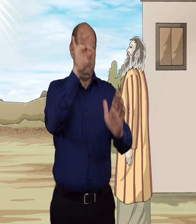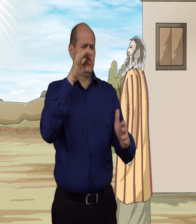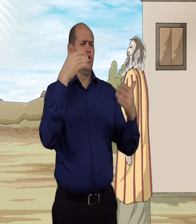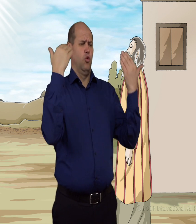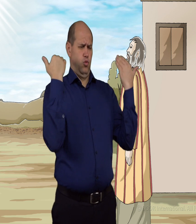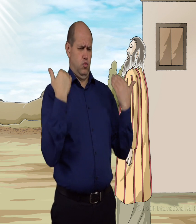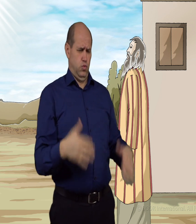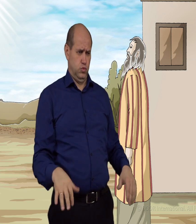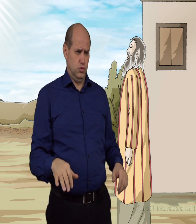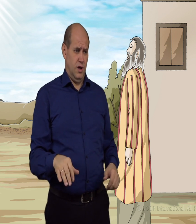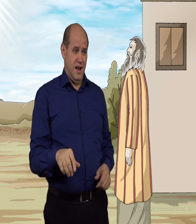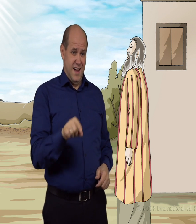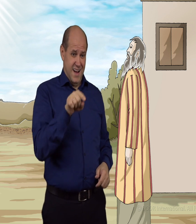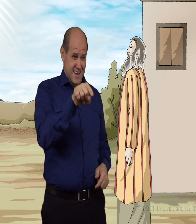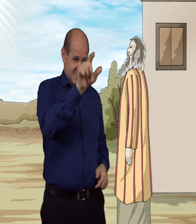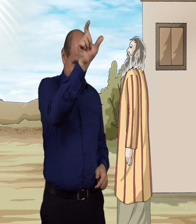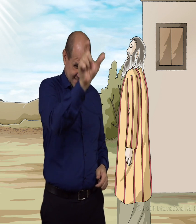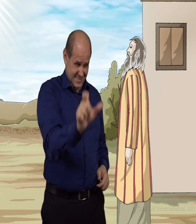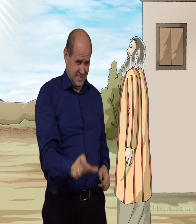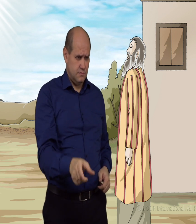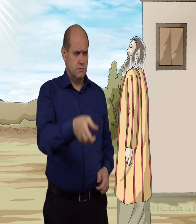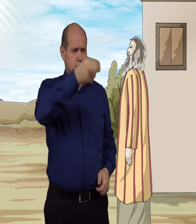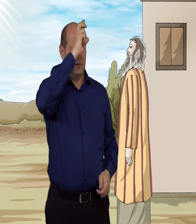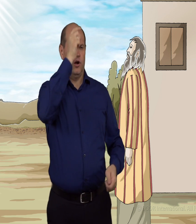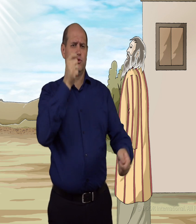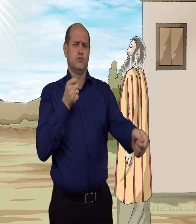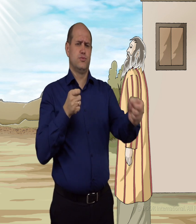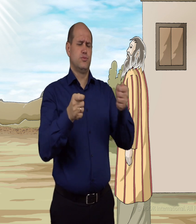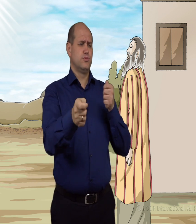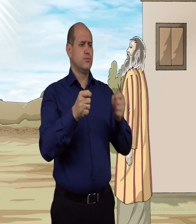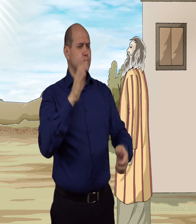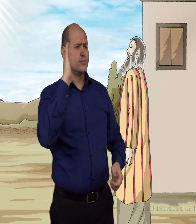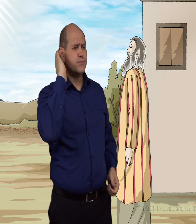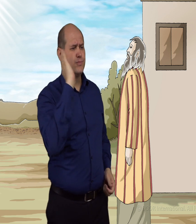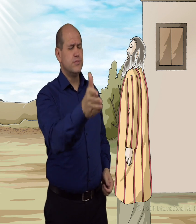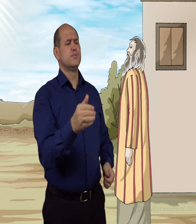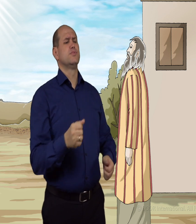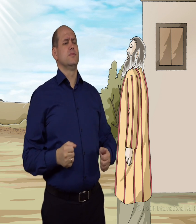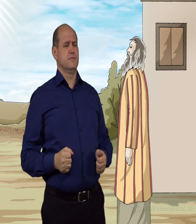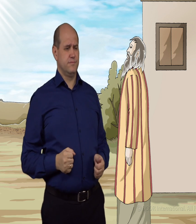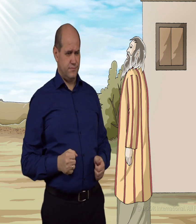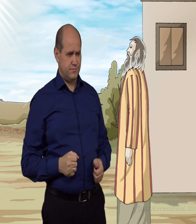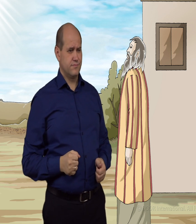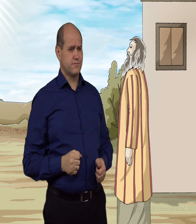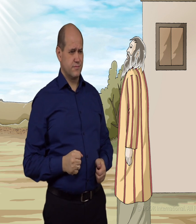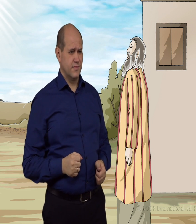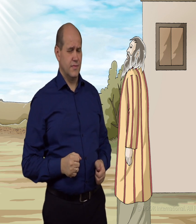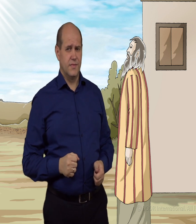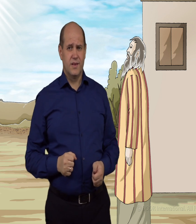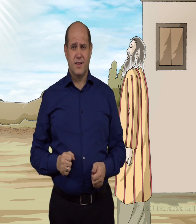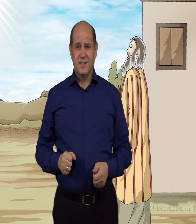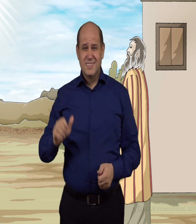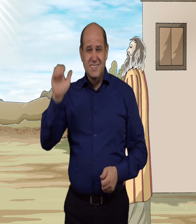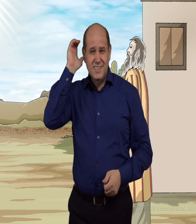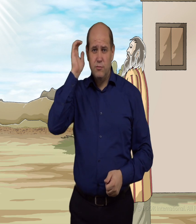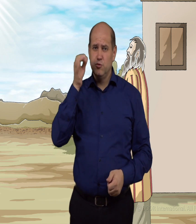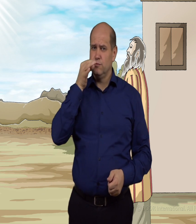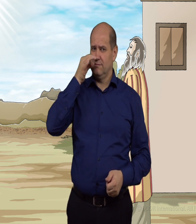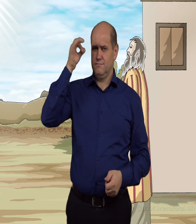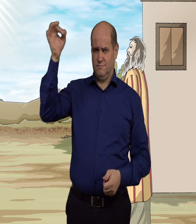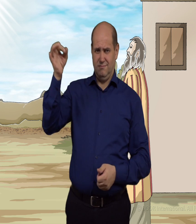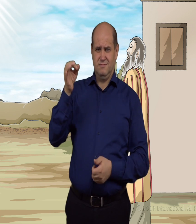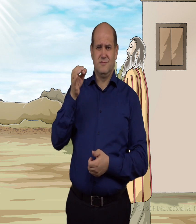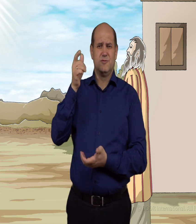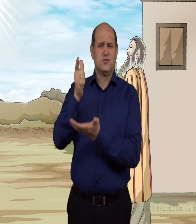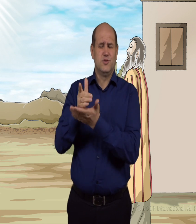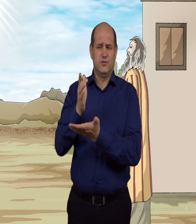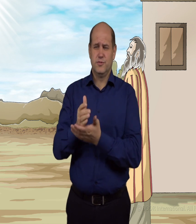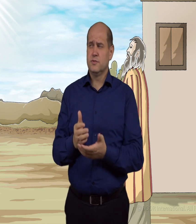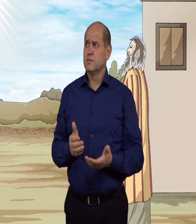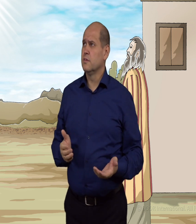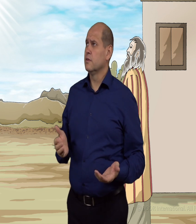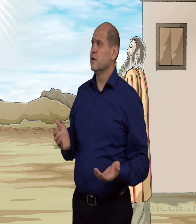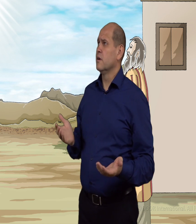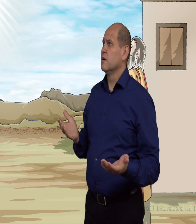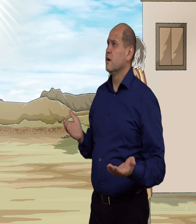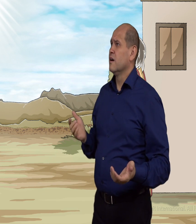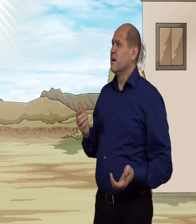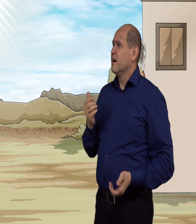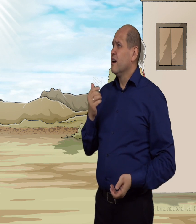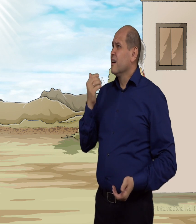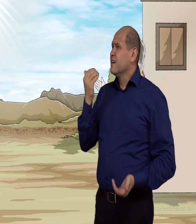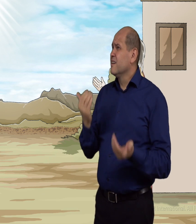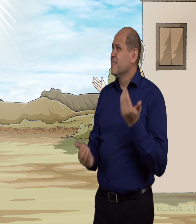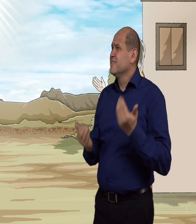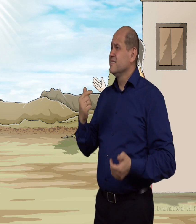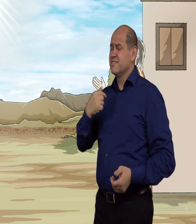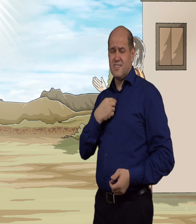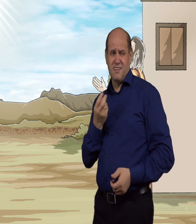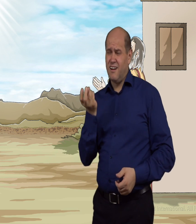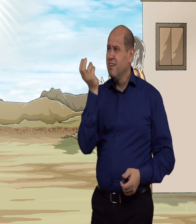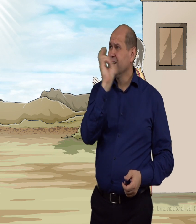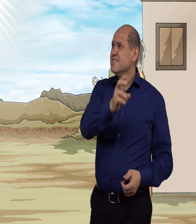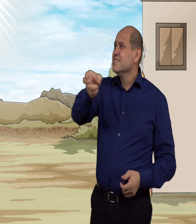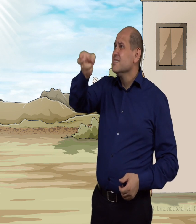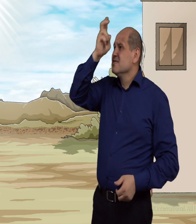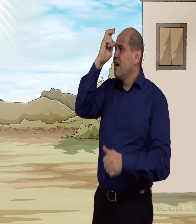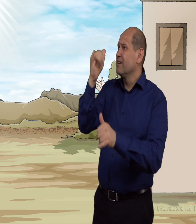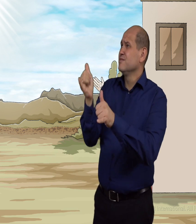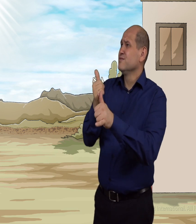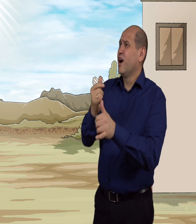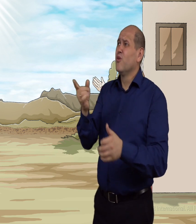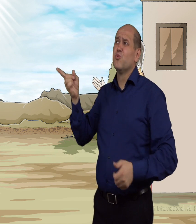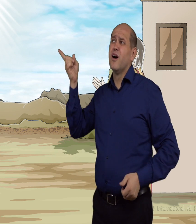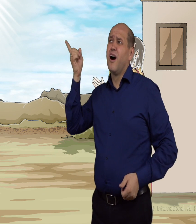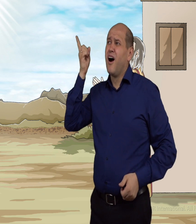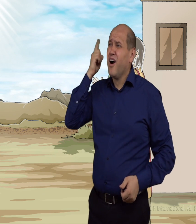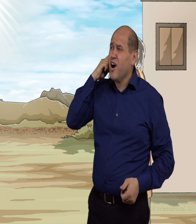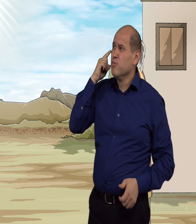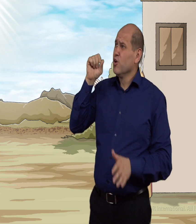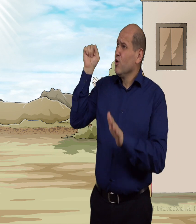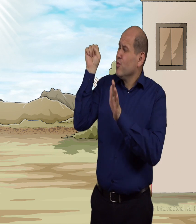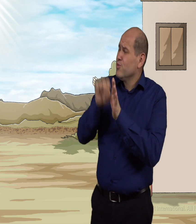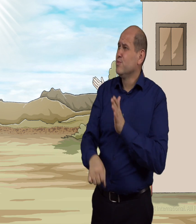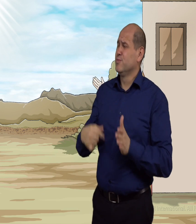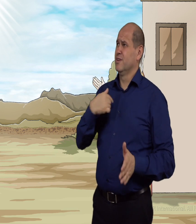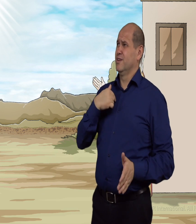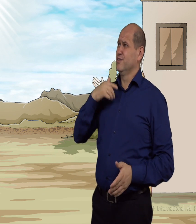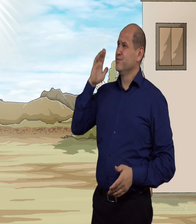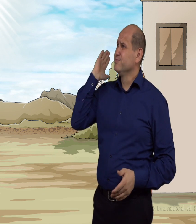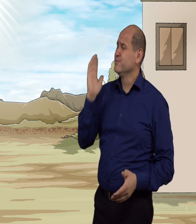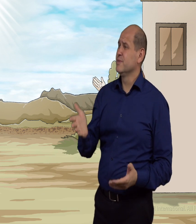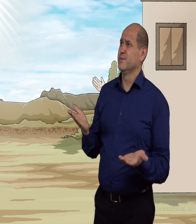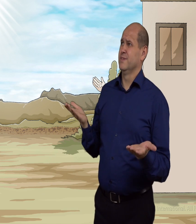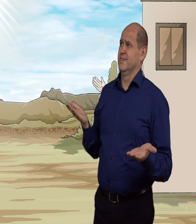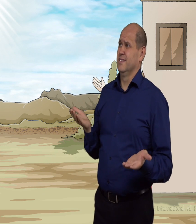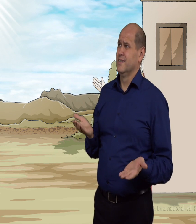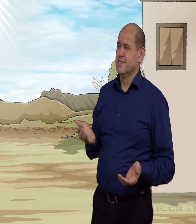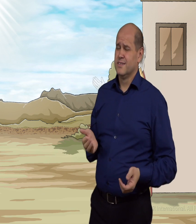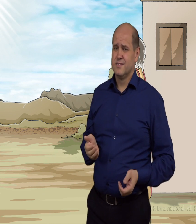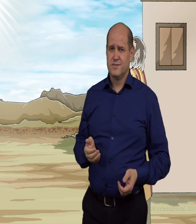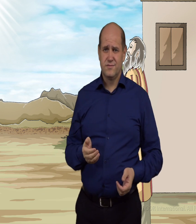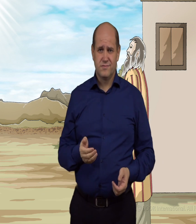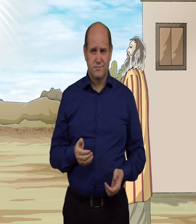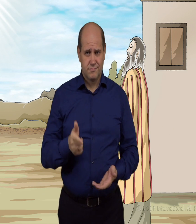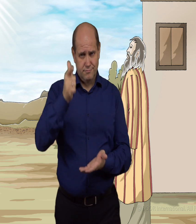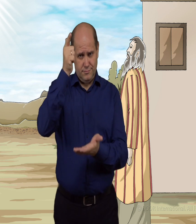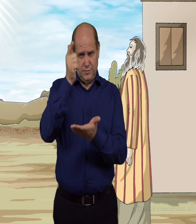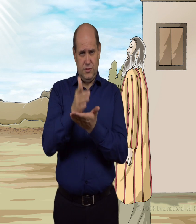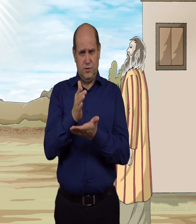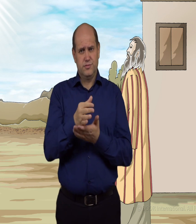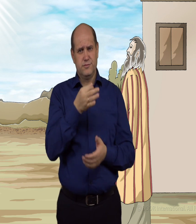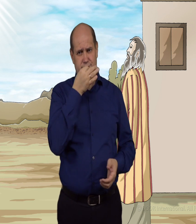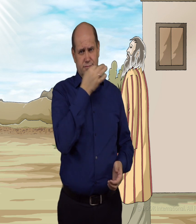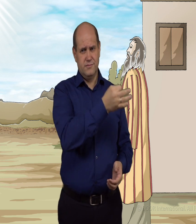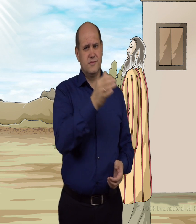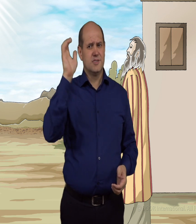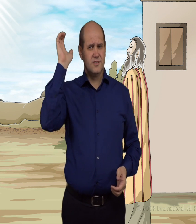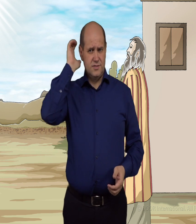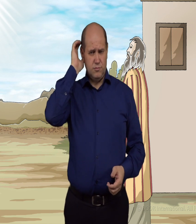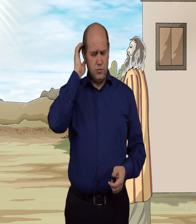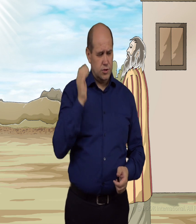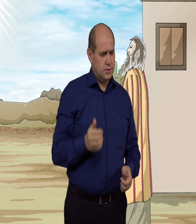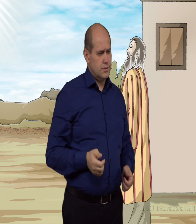“How can I go?” Samuel asked. “Saul will hear of it and kill me!”